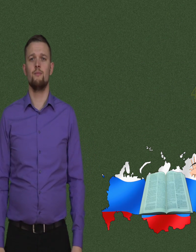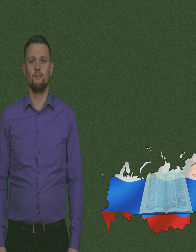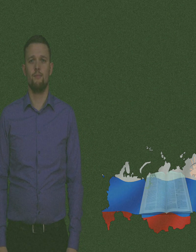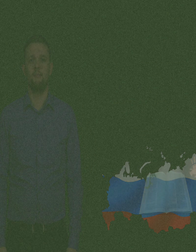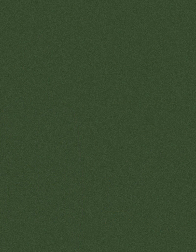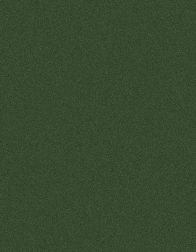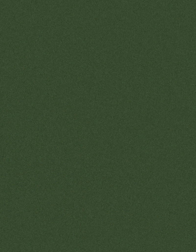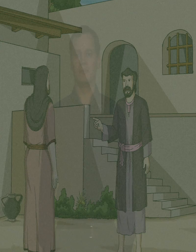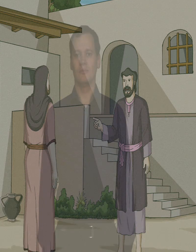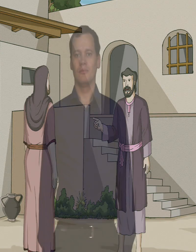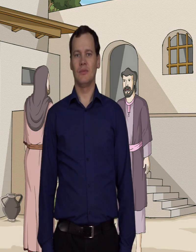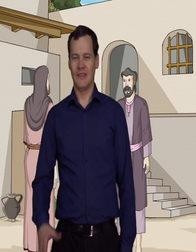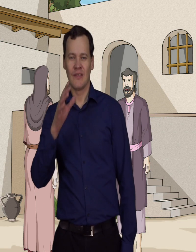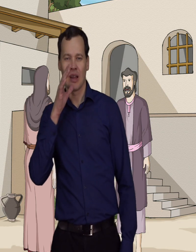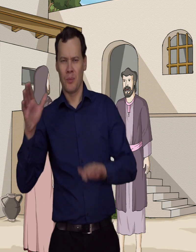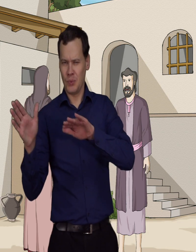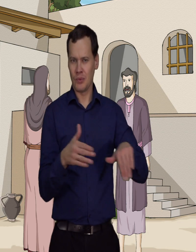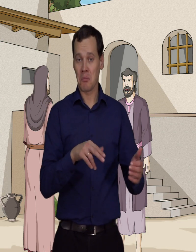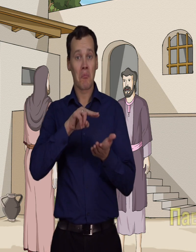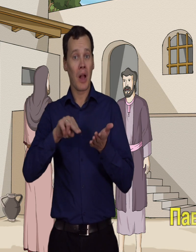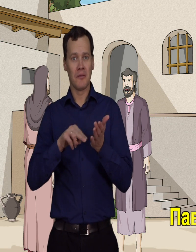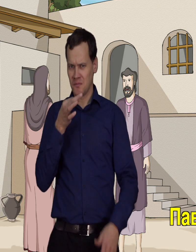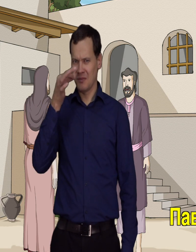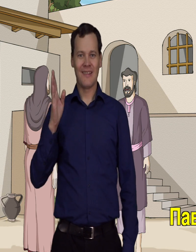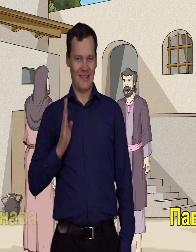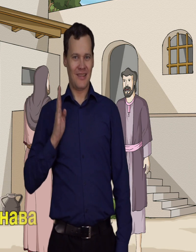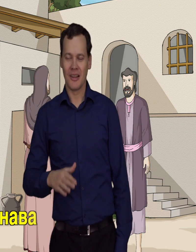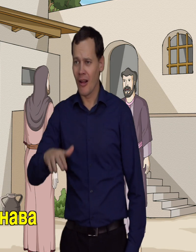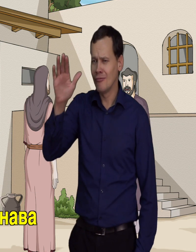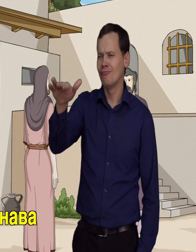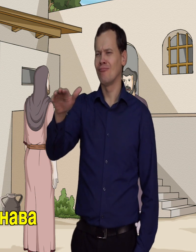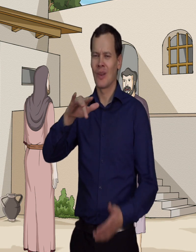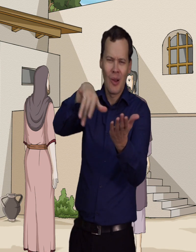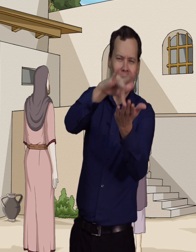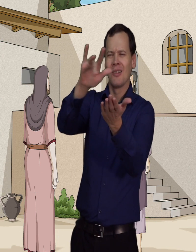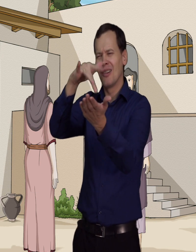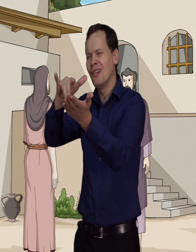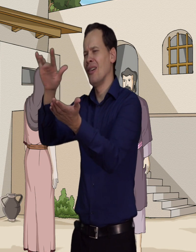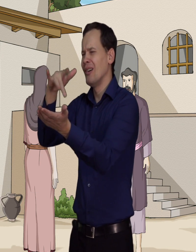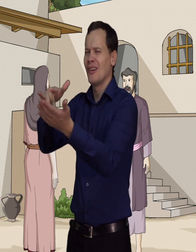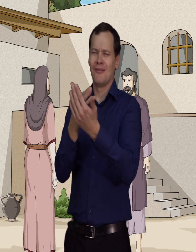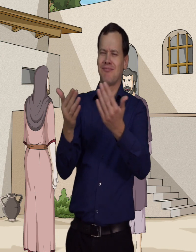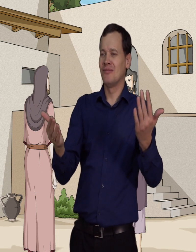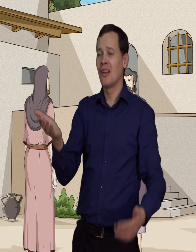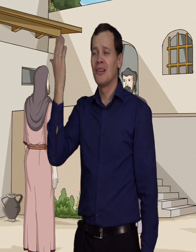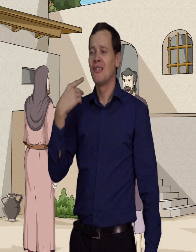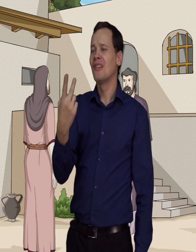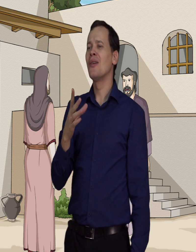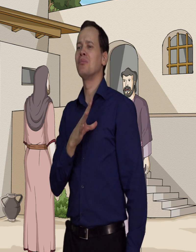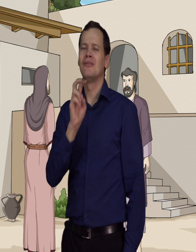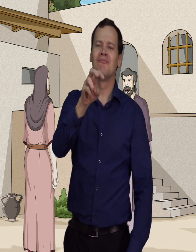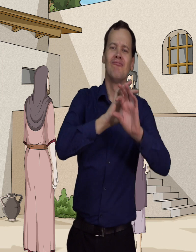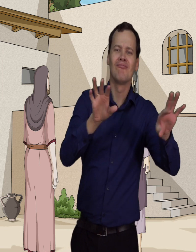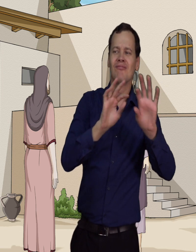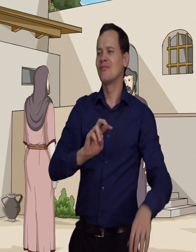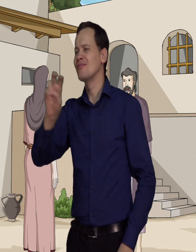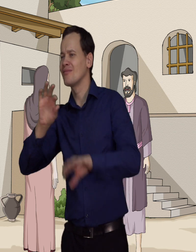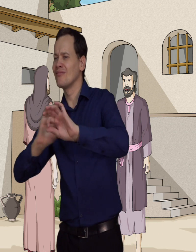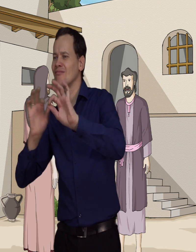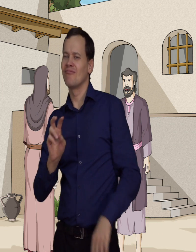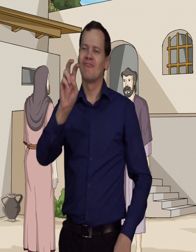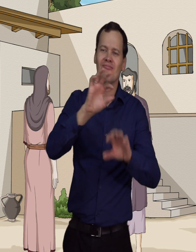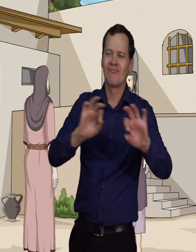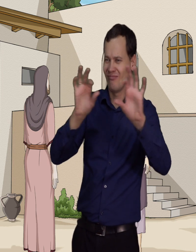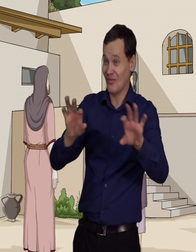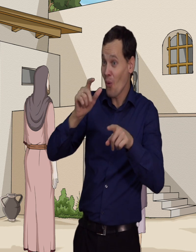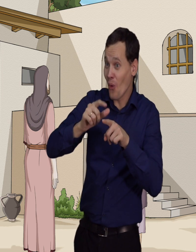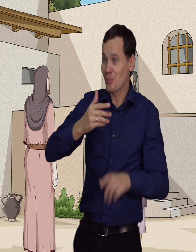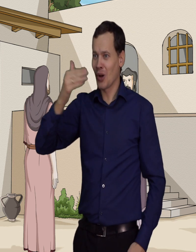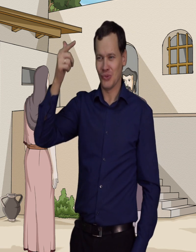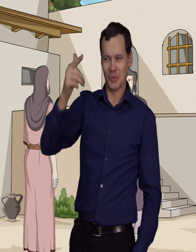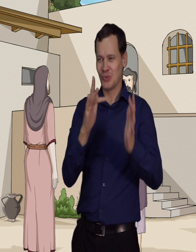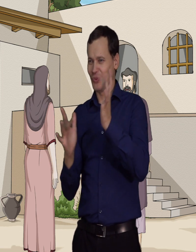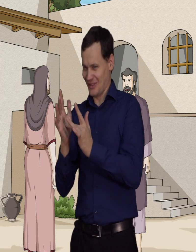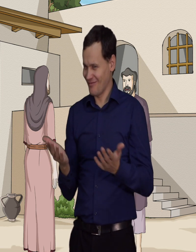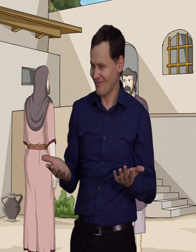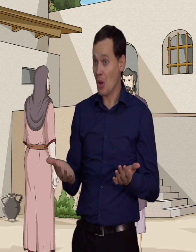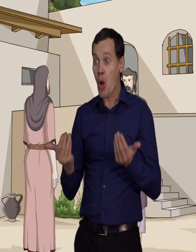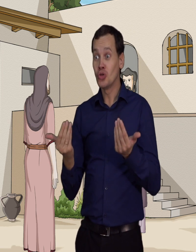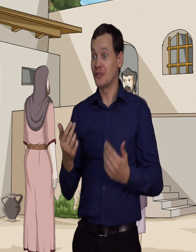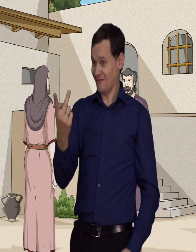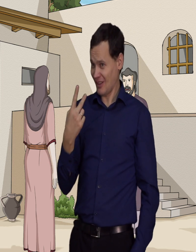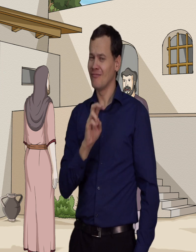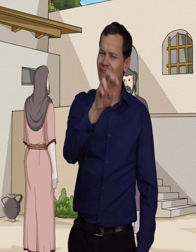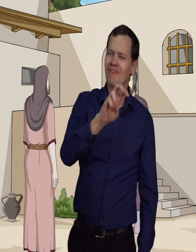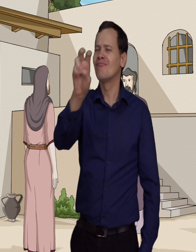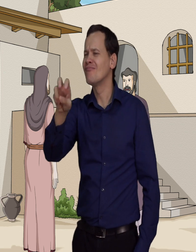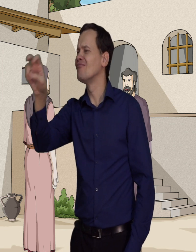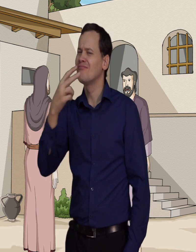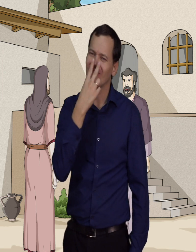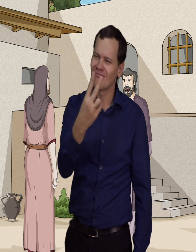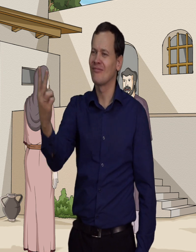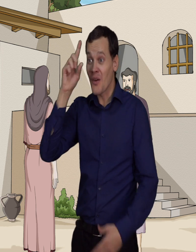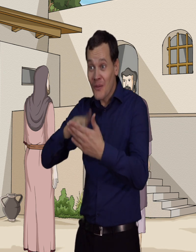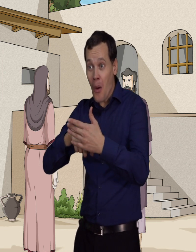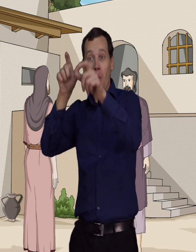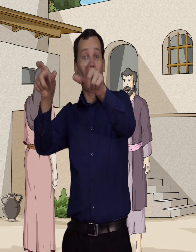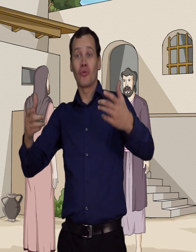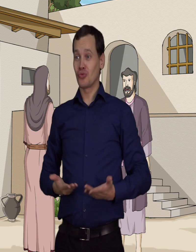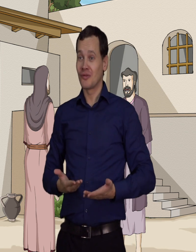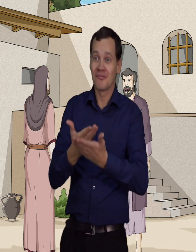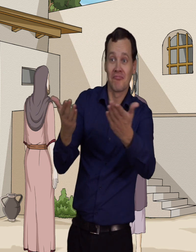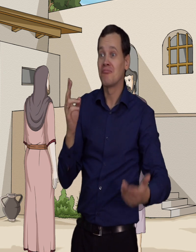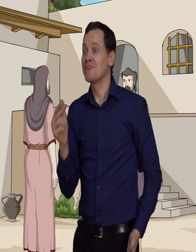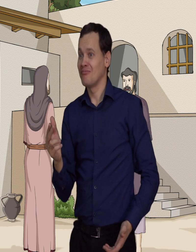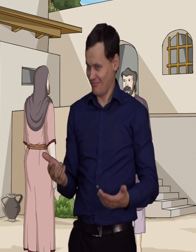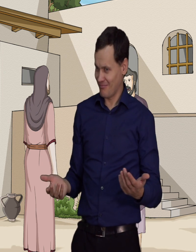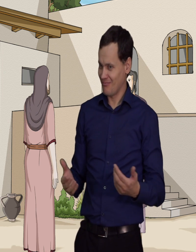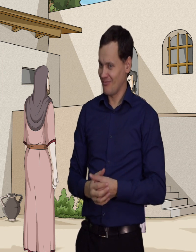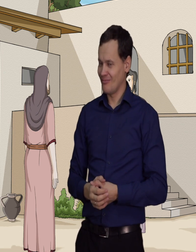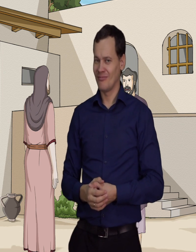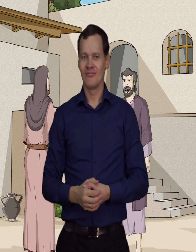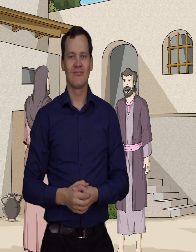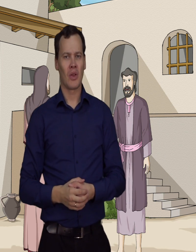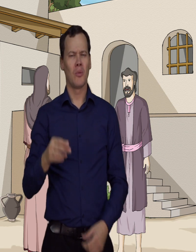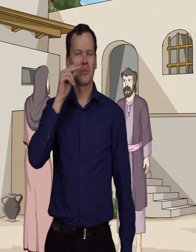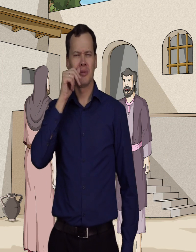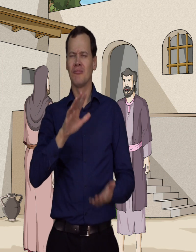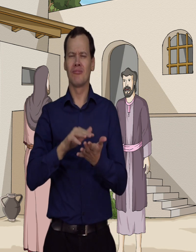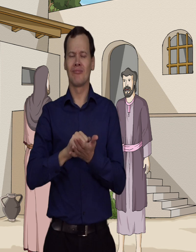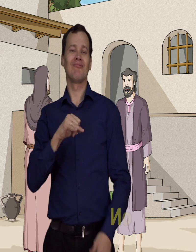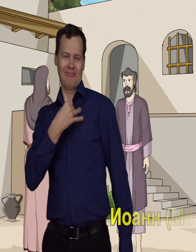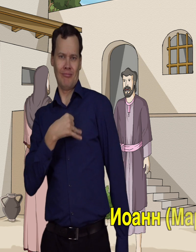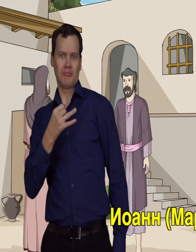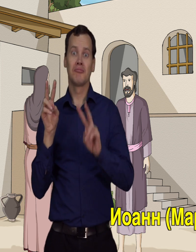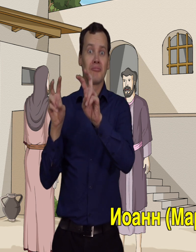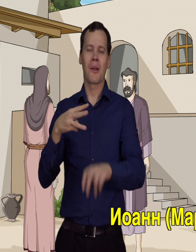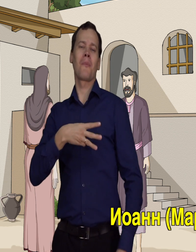Some time later Paul said to Barnabas, “Let us go back and visit the brothers in every town where we proclaimed the word of the Lord, to see how they are doing.”